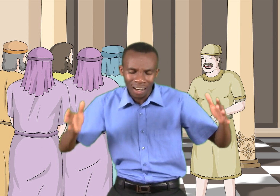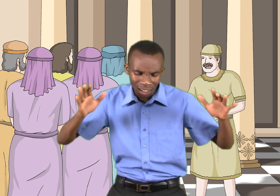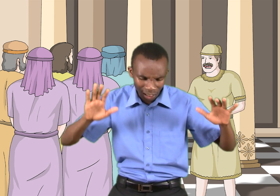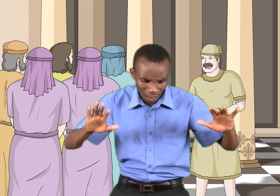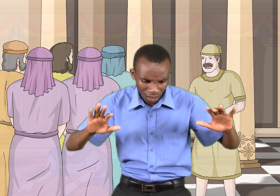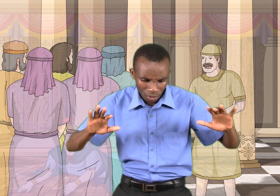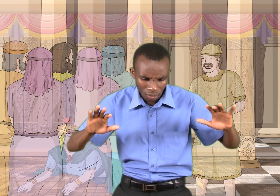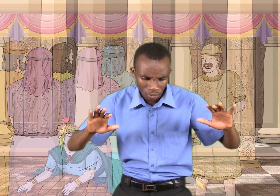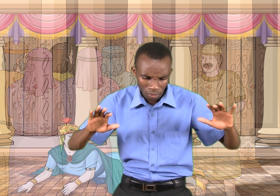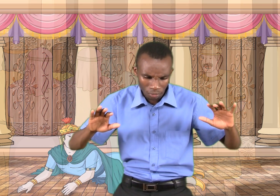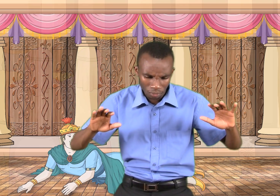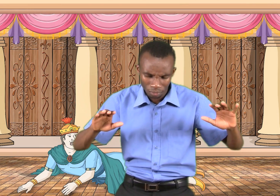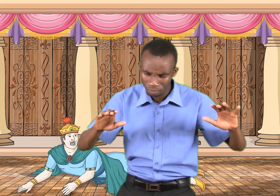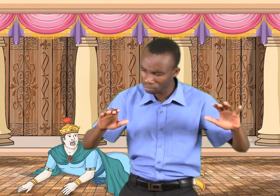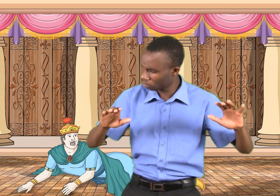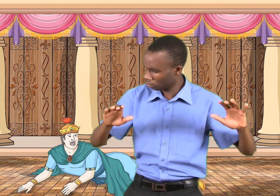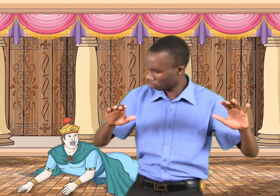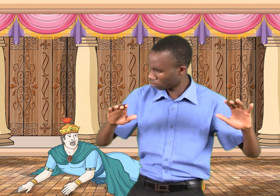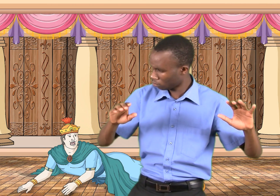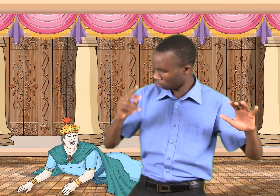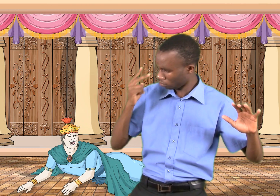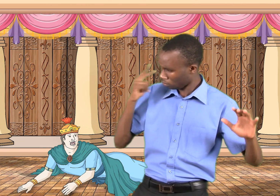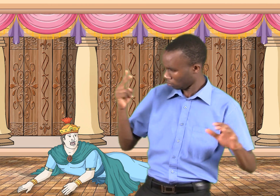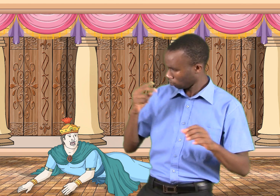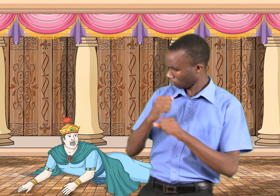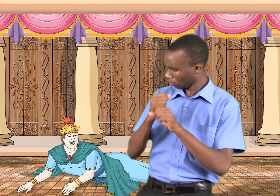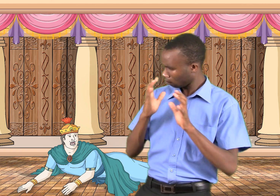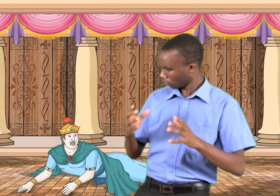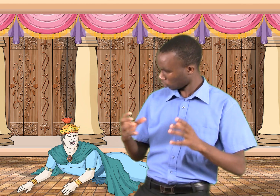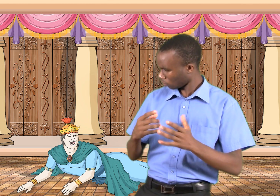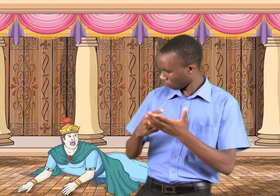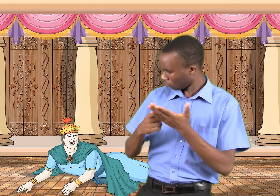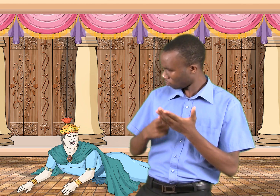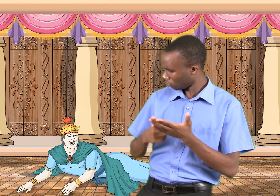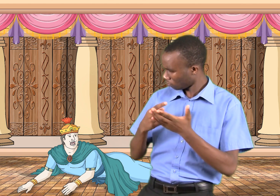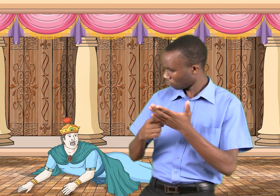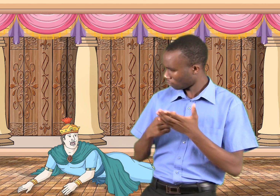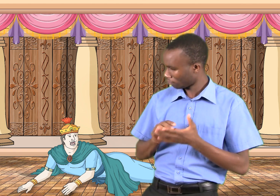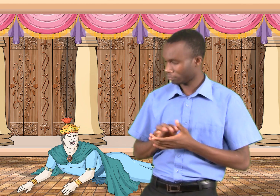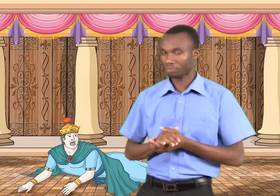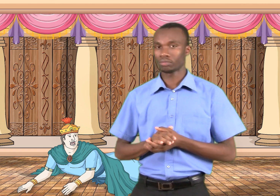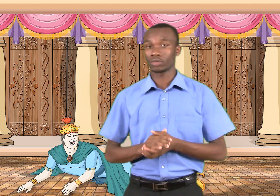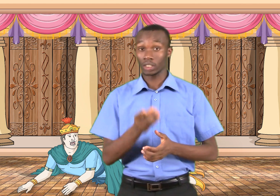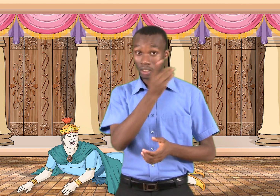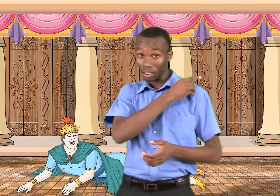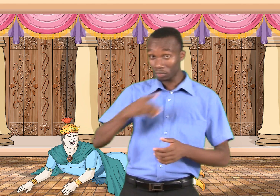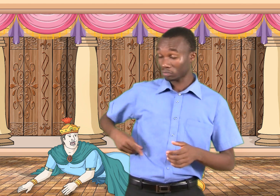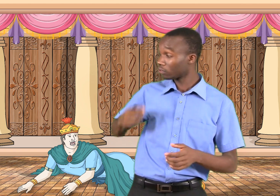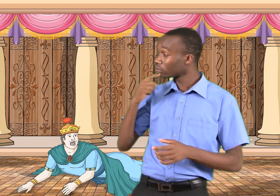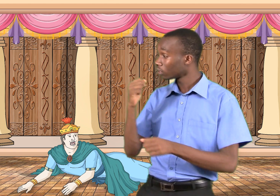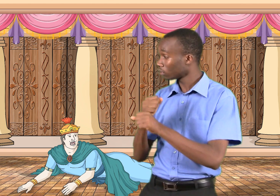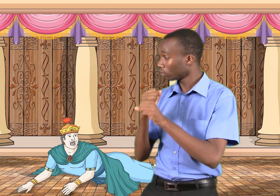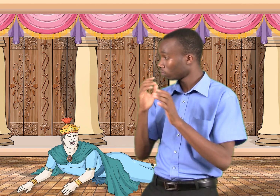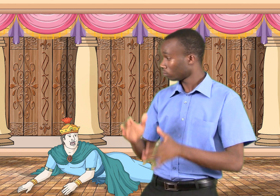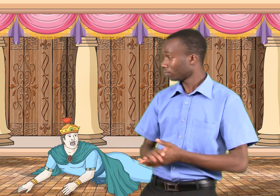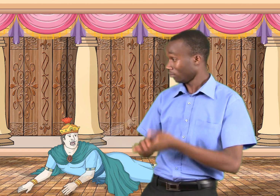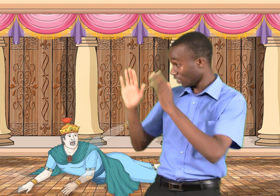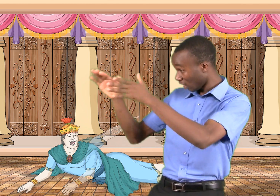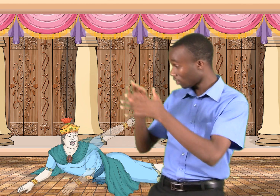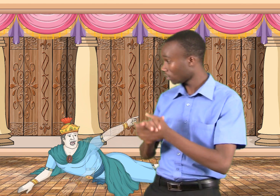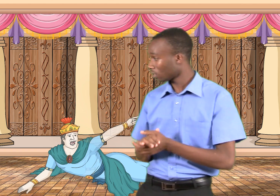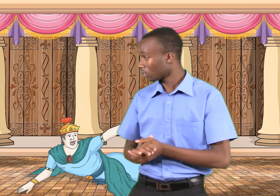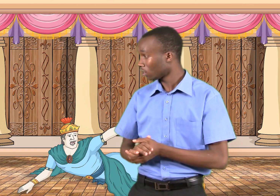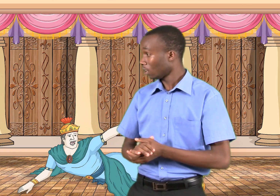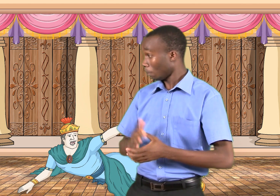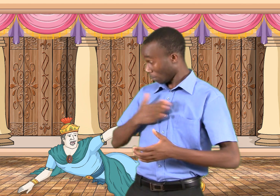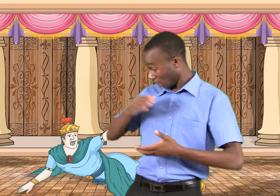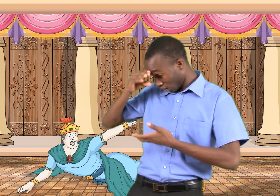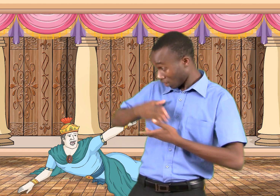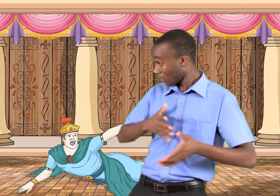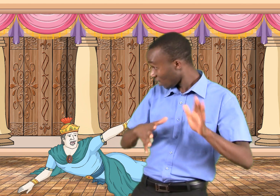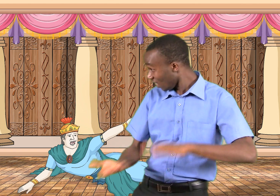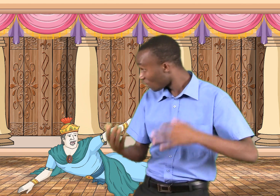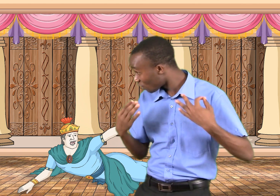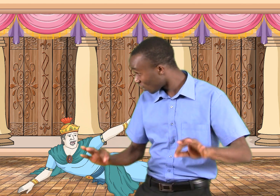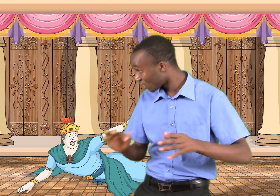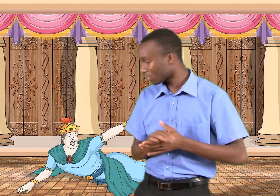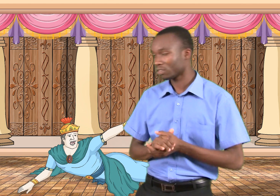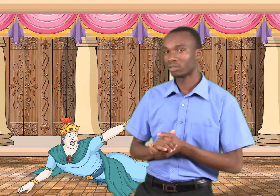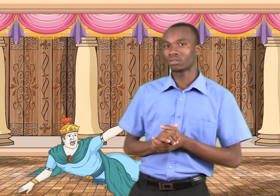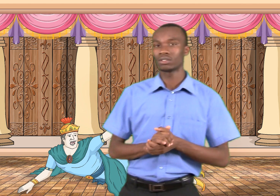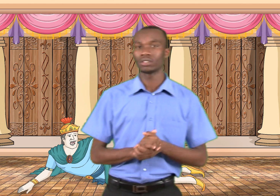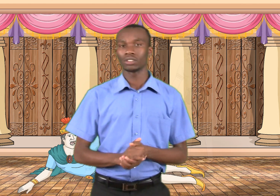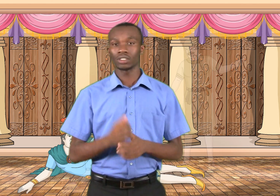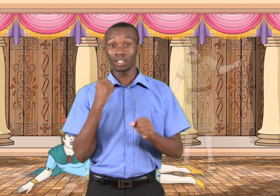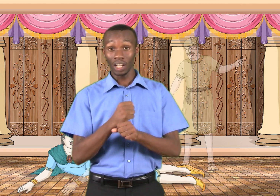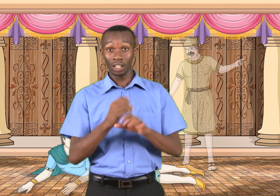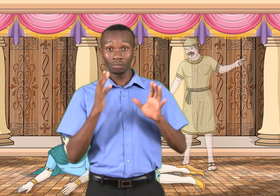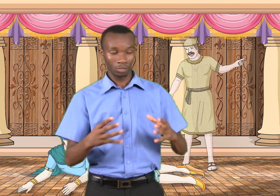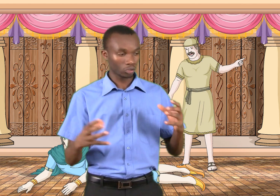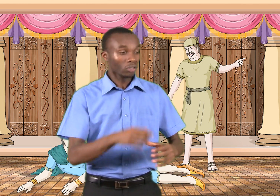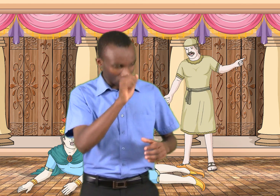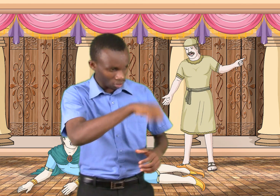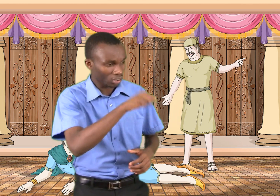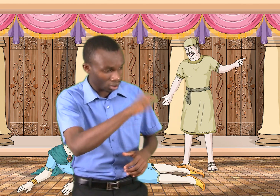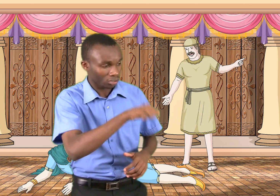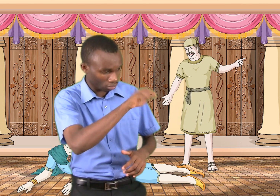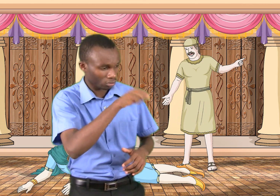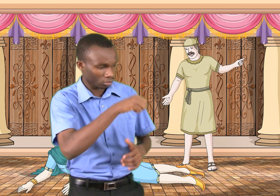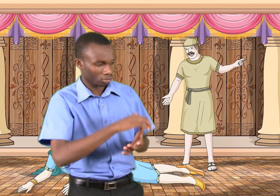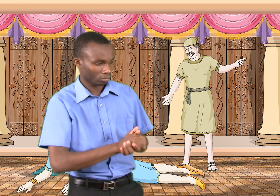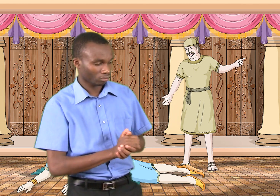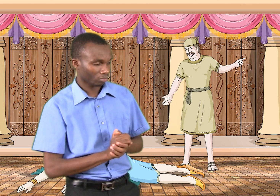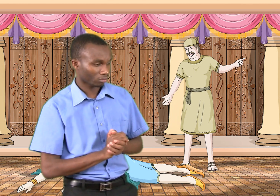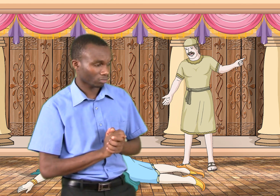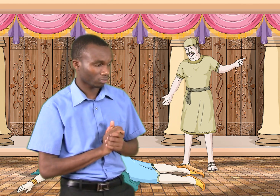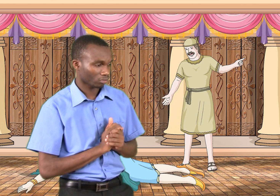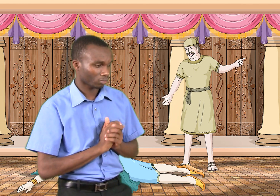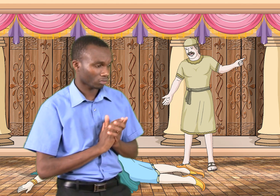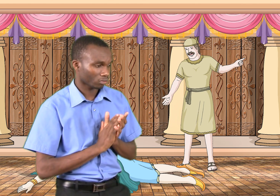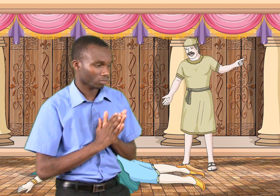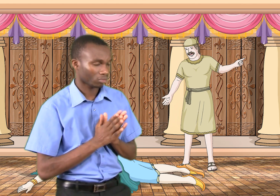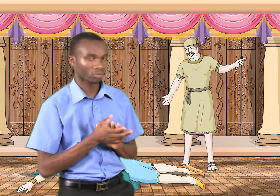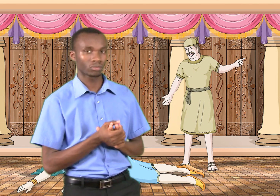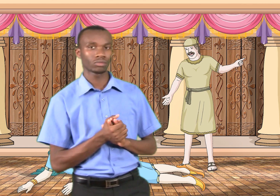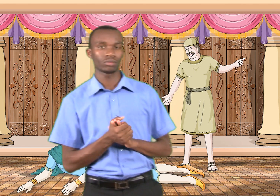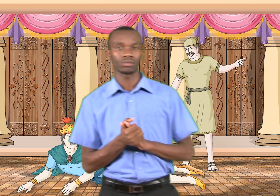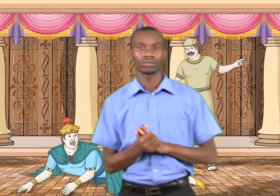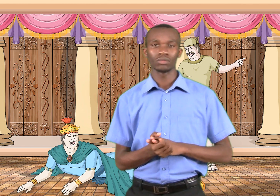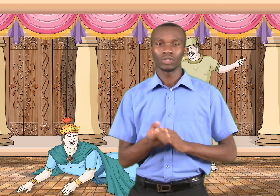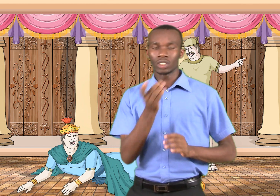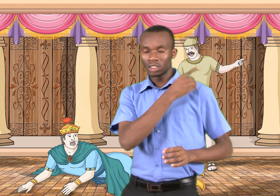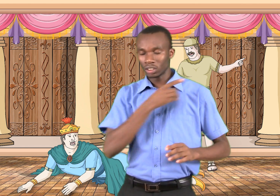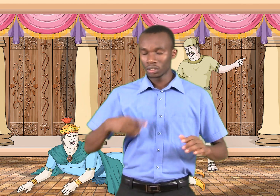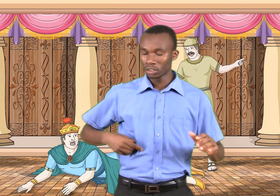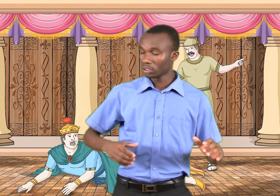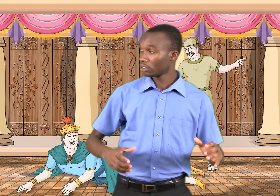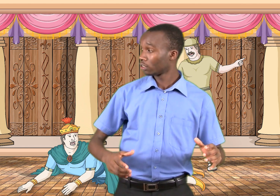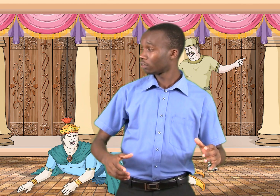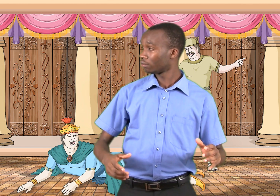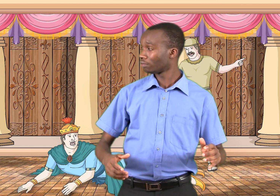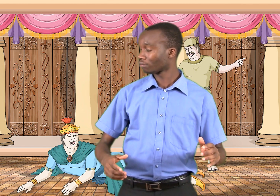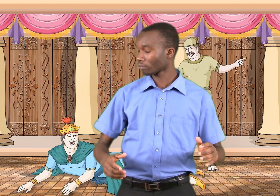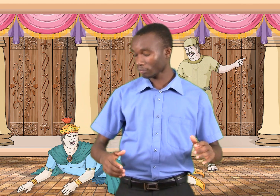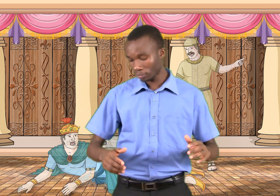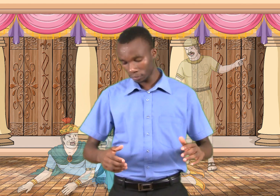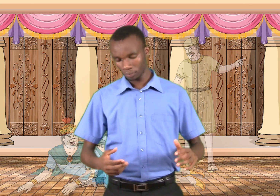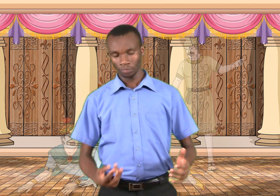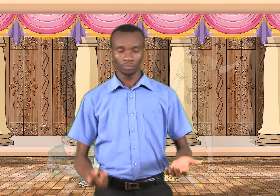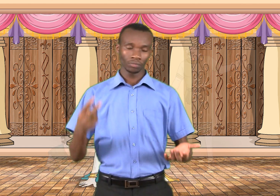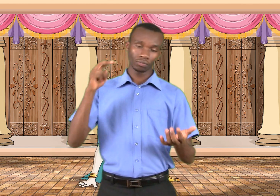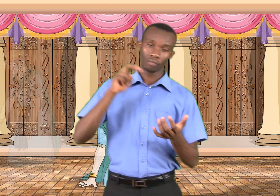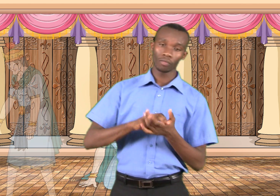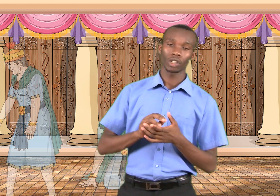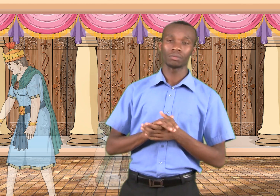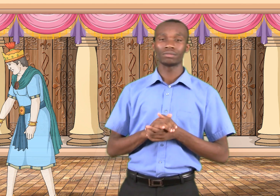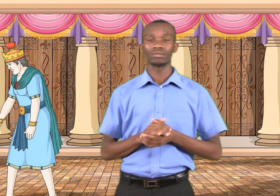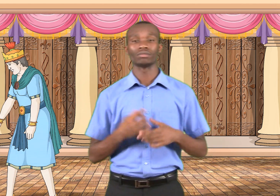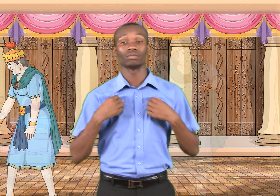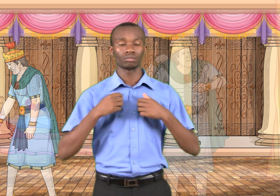When David saw that his servants were whispering to one another, he perceived that the child was dead. So he asked his servants, “Is the child dead?” “He is dead,” they replied.